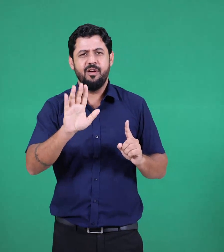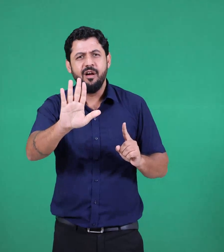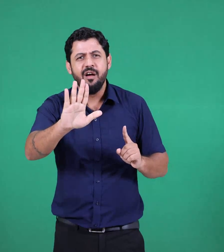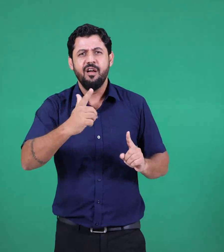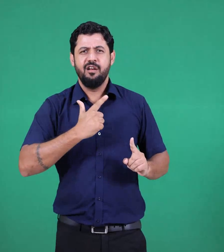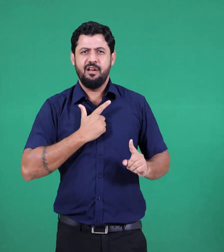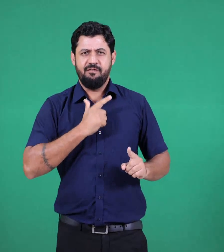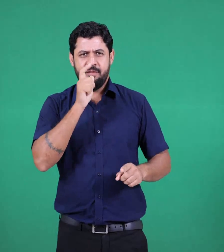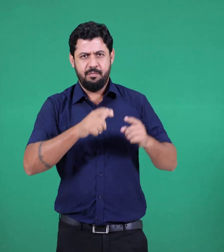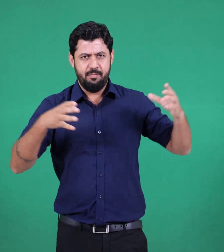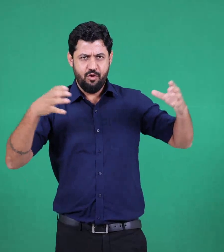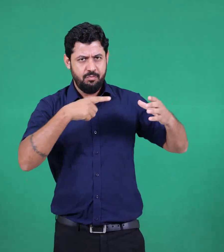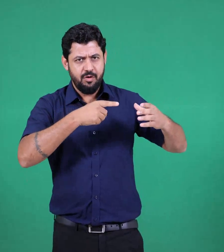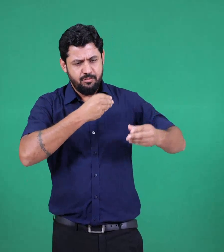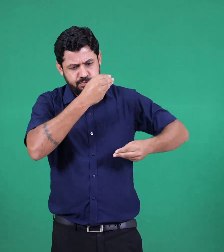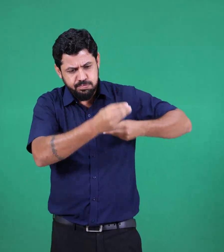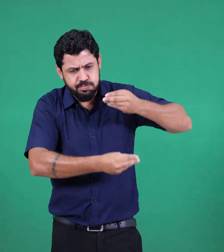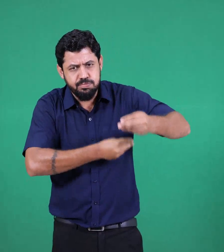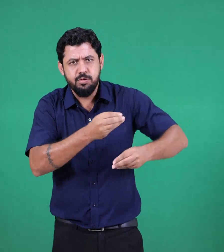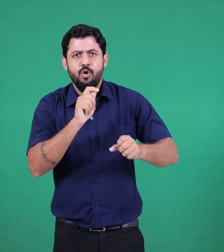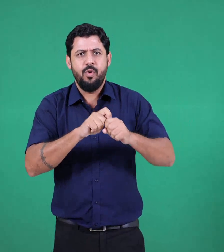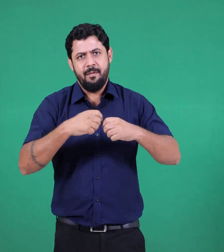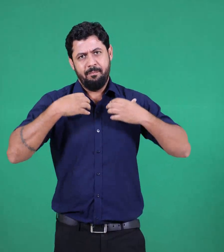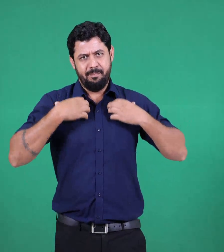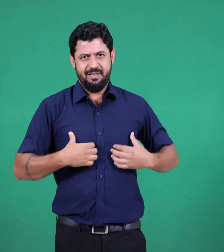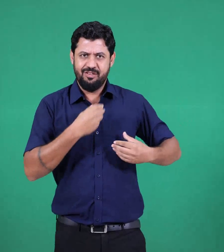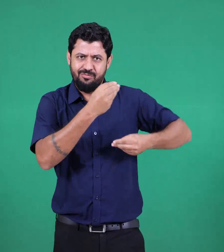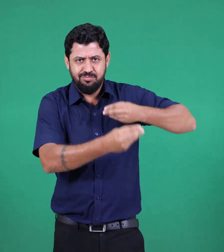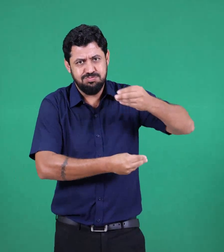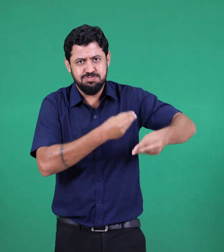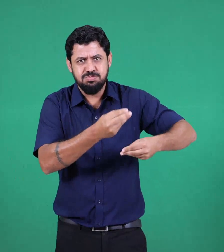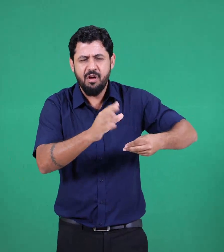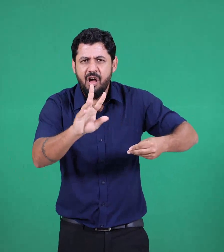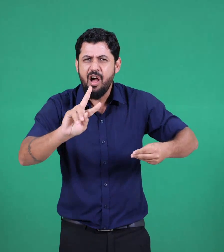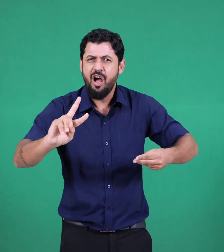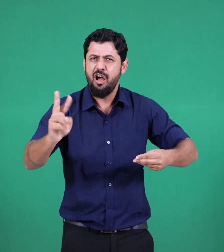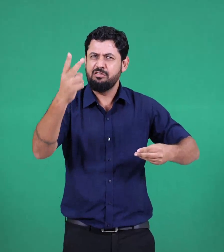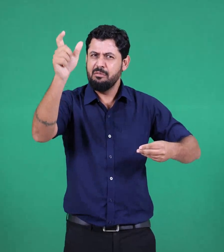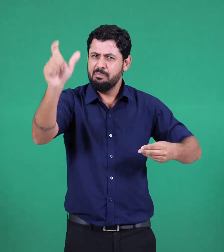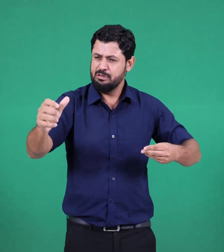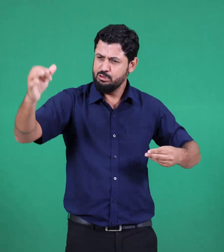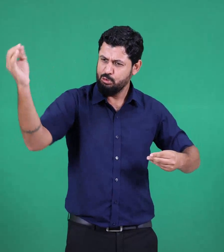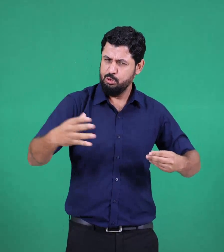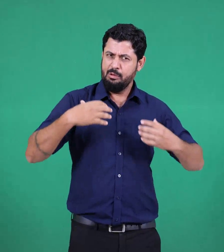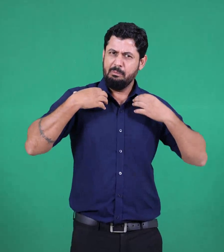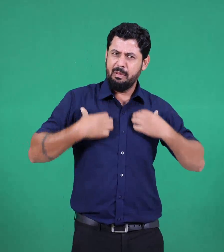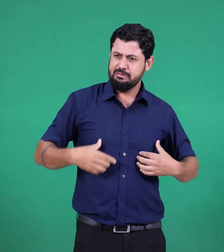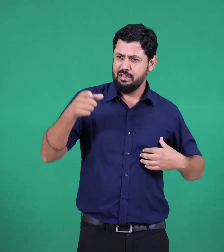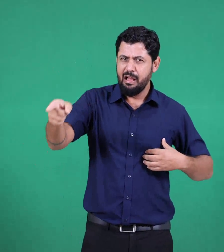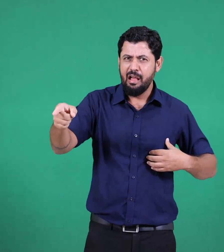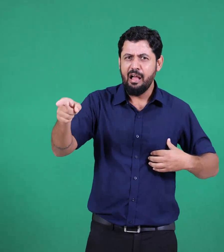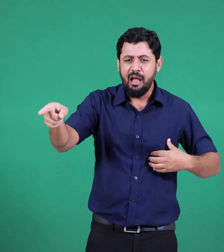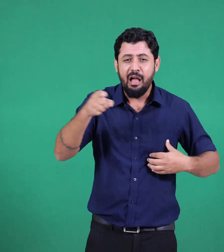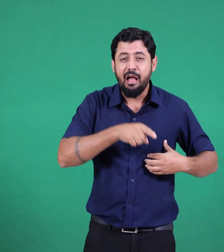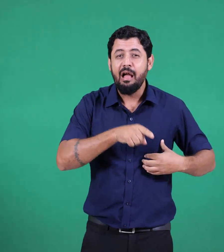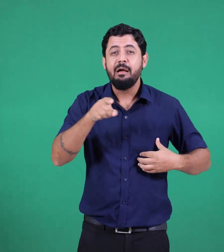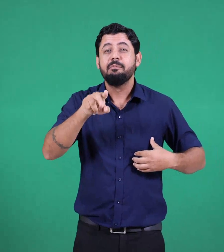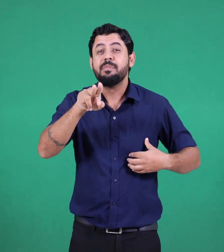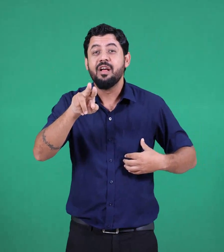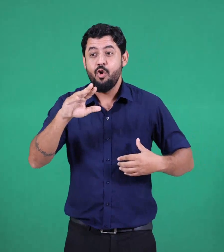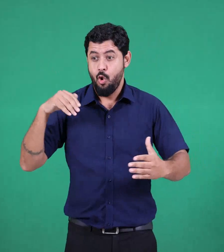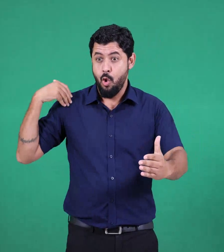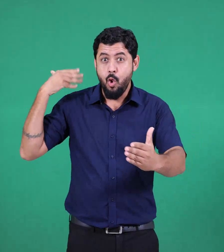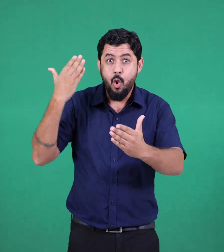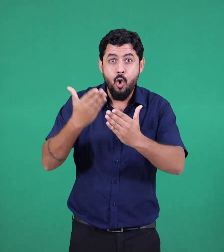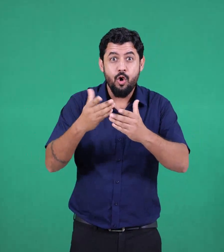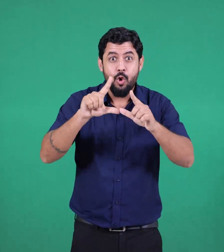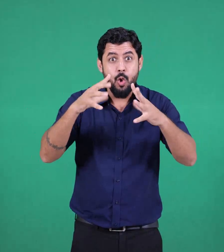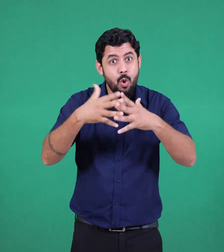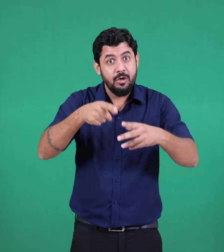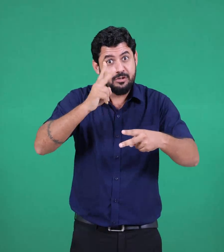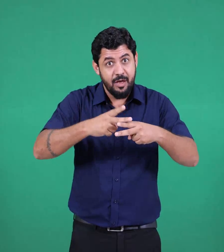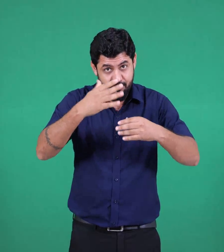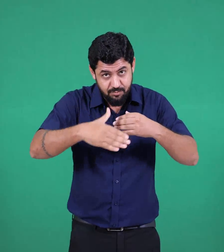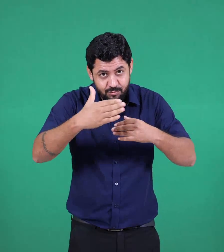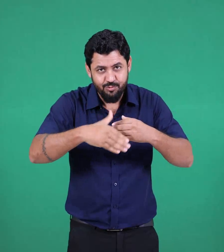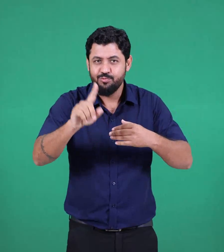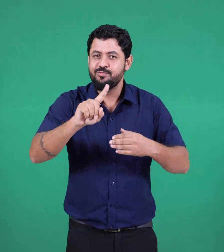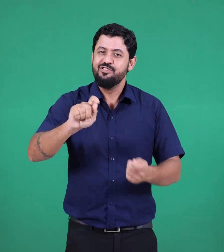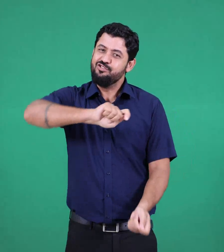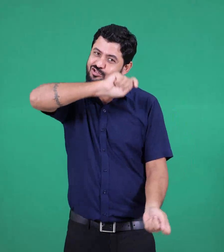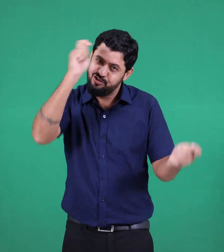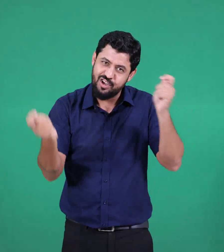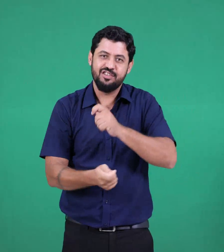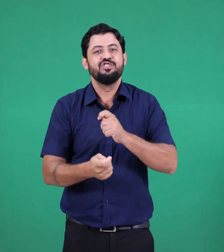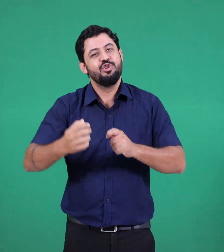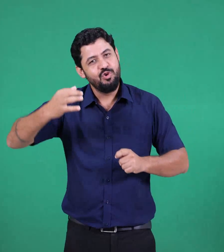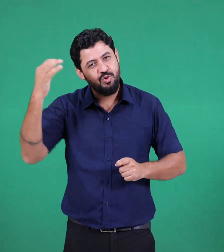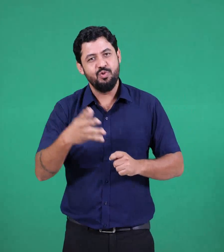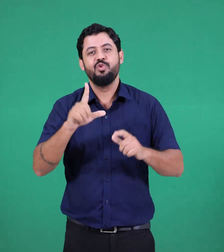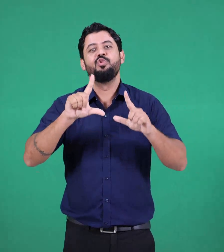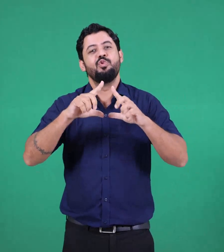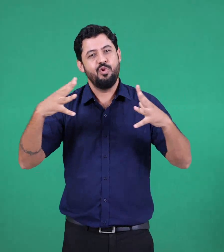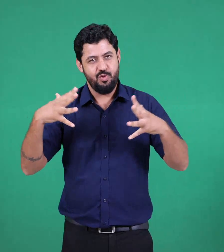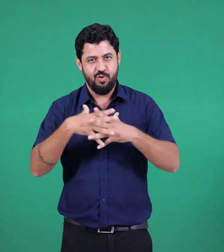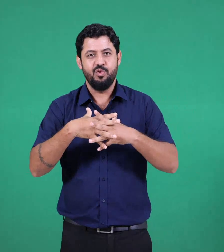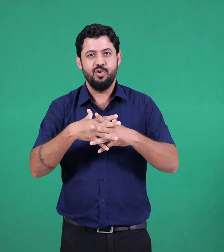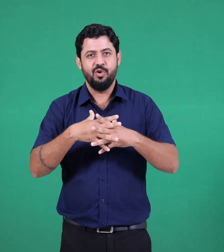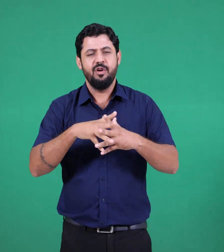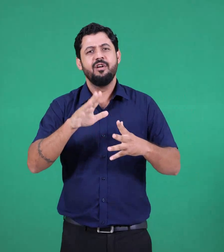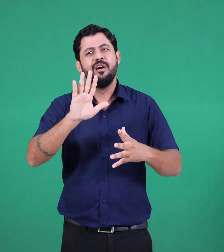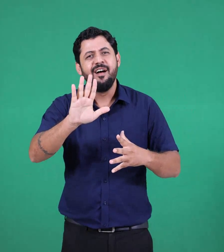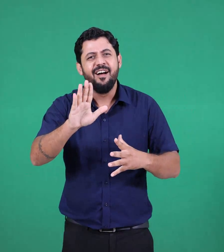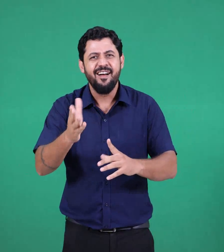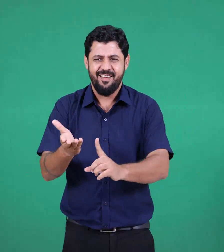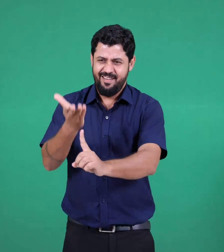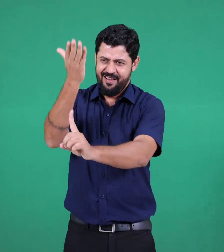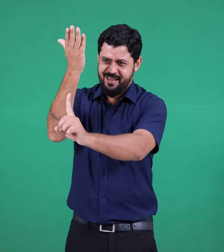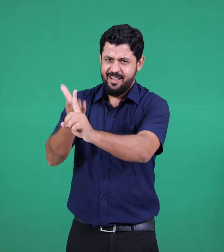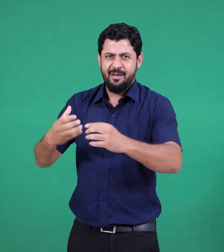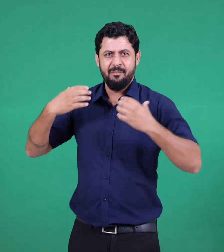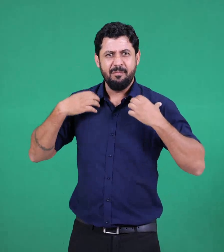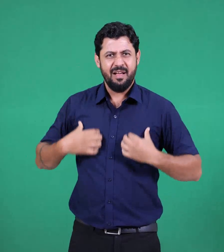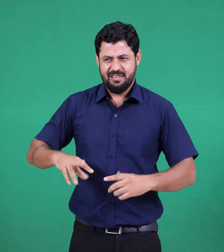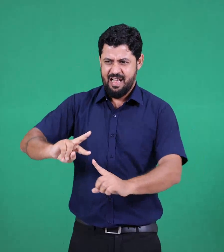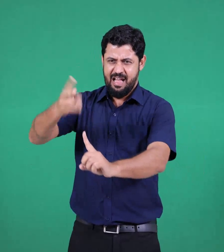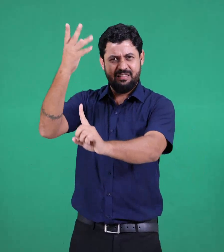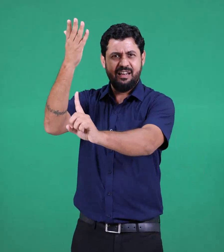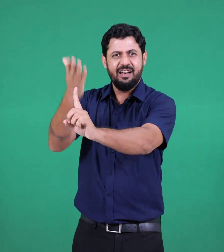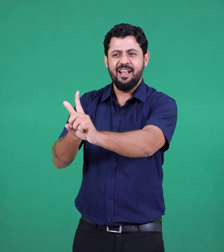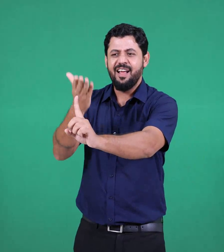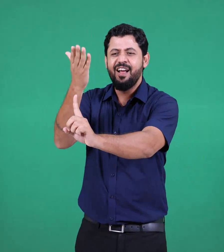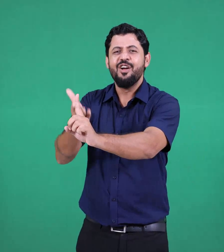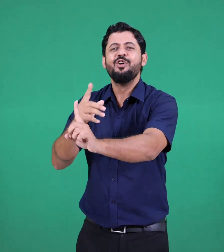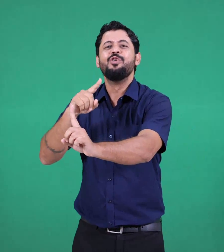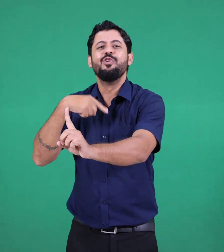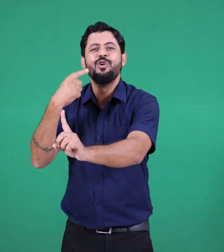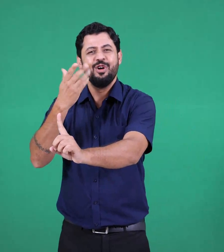For when the priesthood is changed, the law must be changed as well.